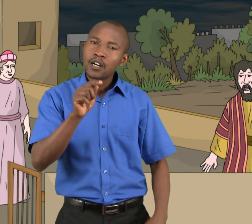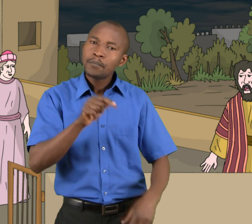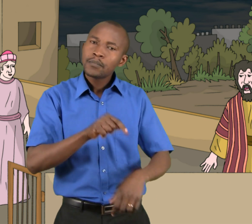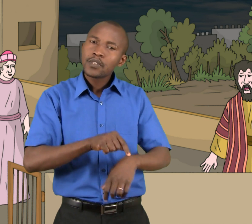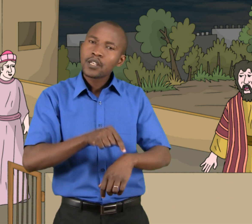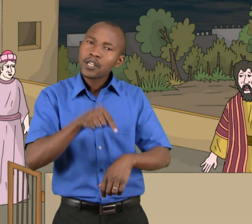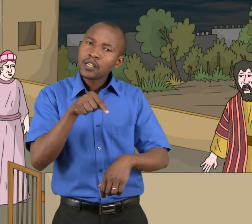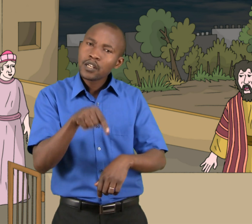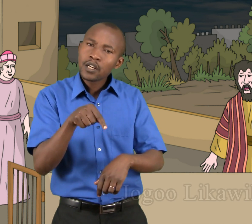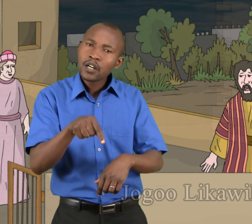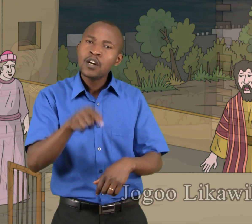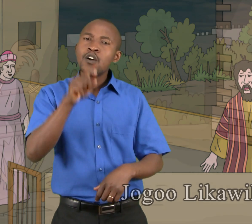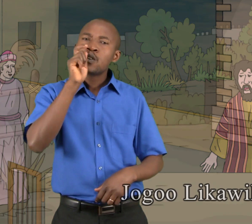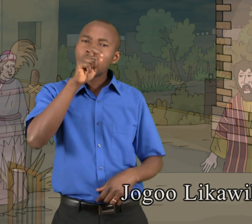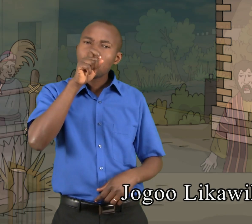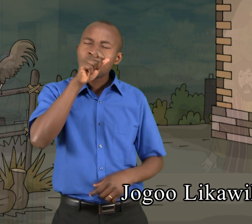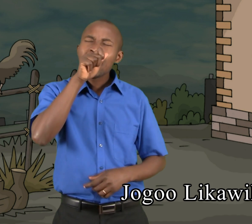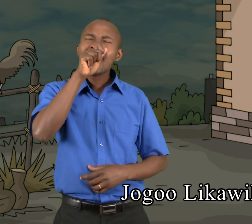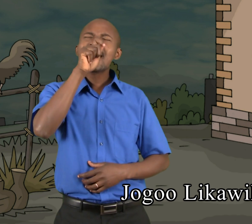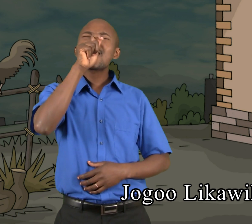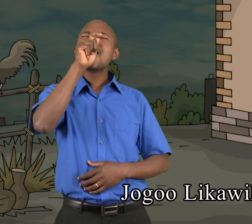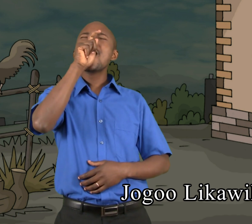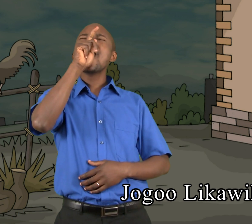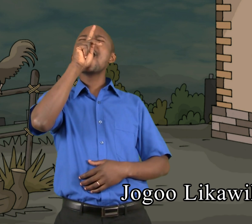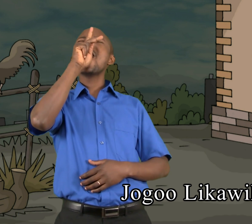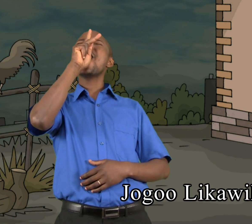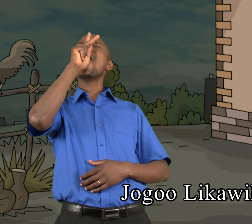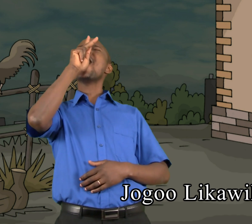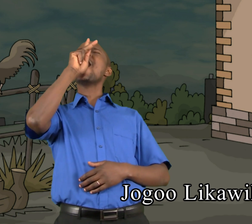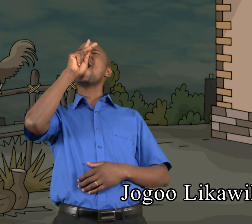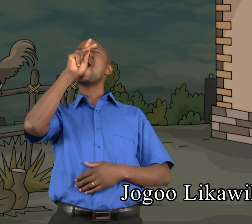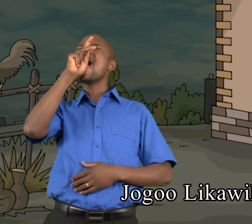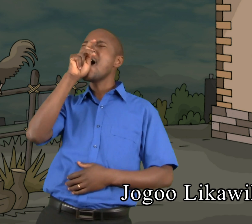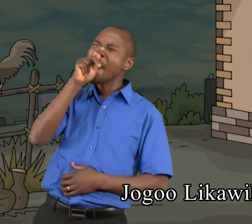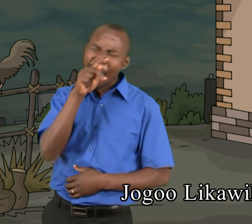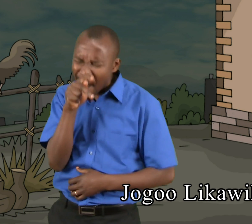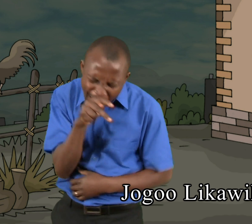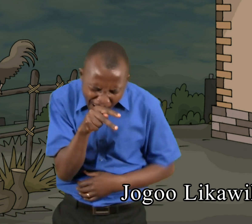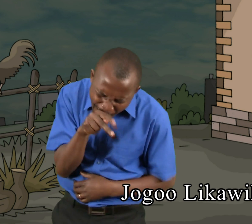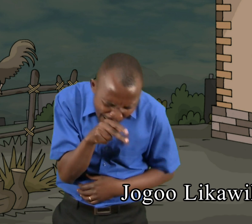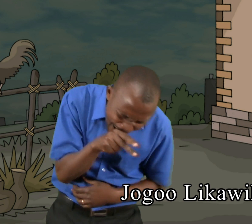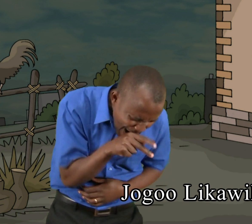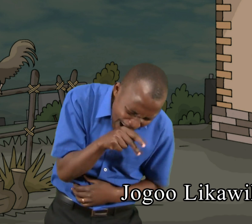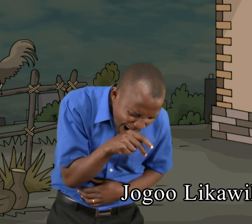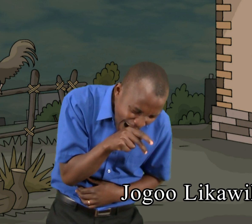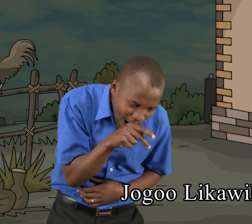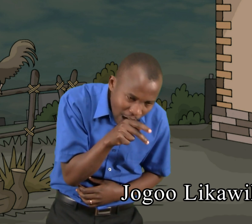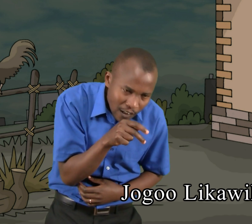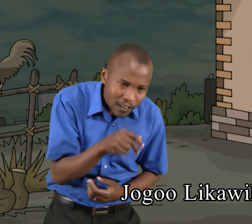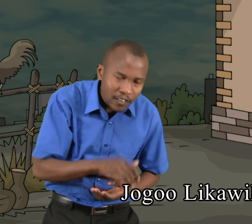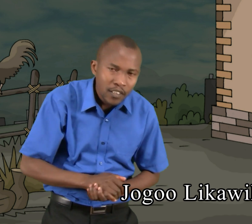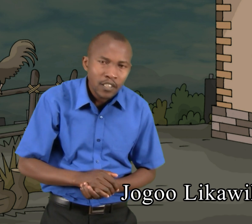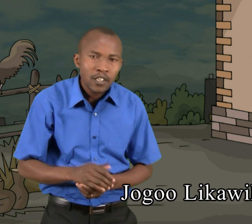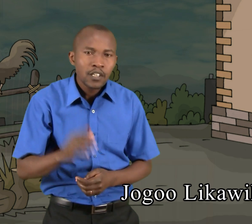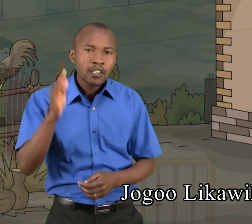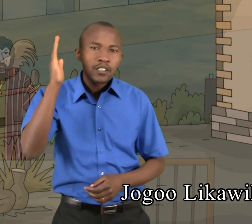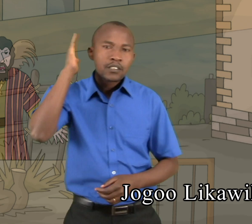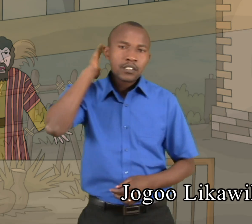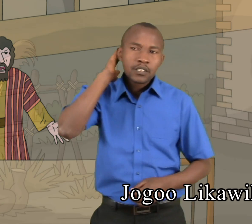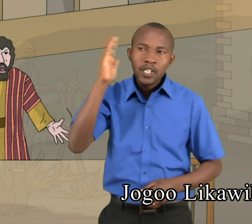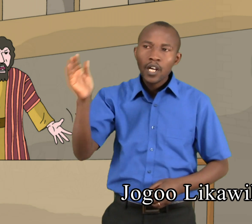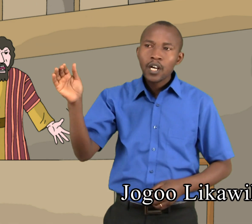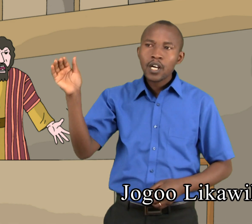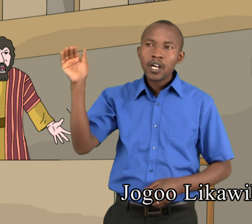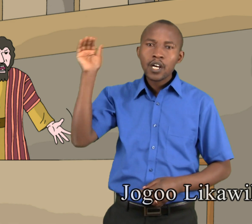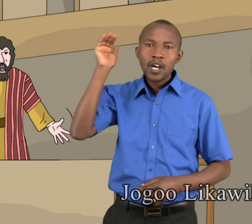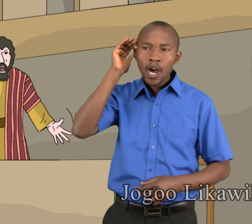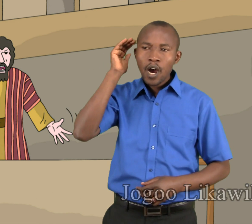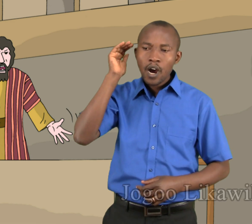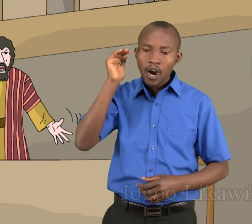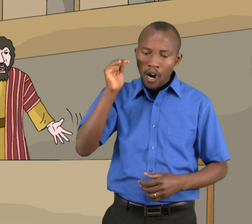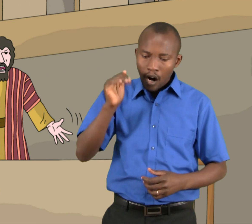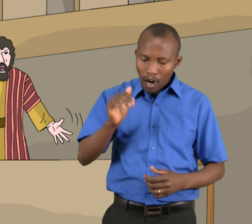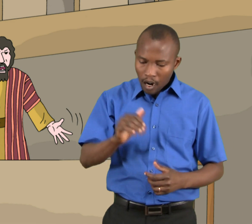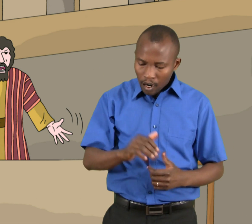And immediately a rooster crowed.